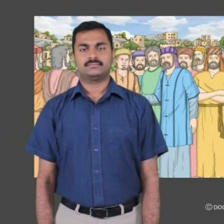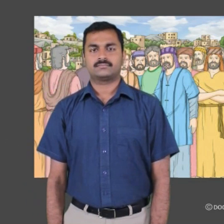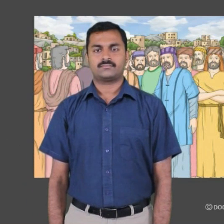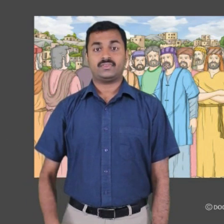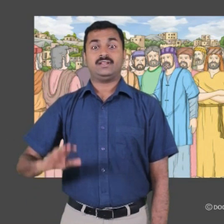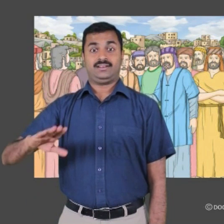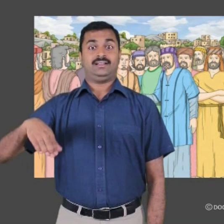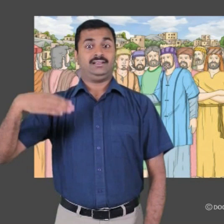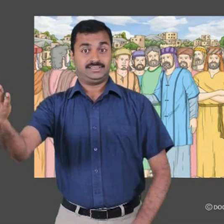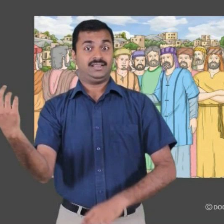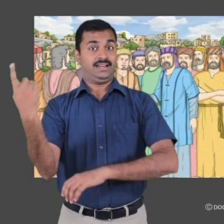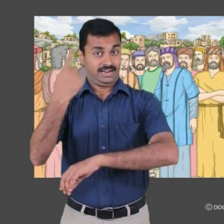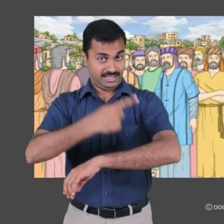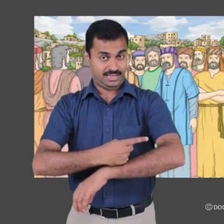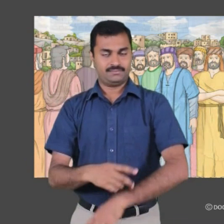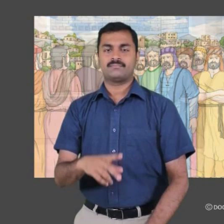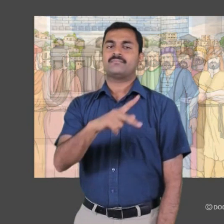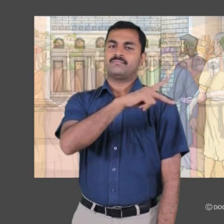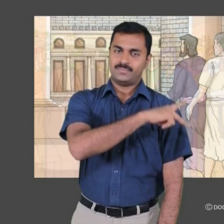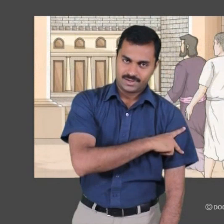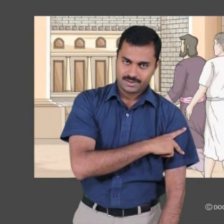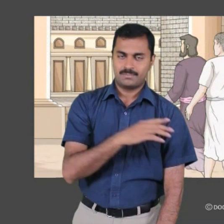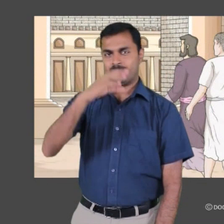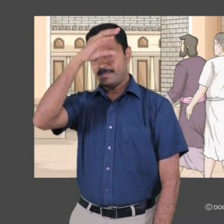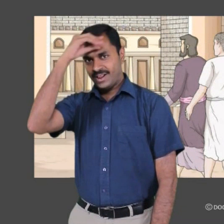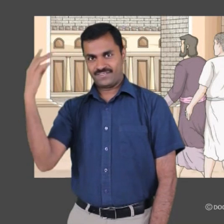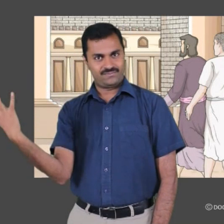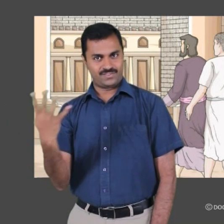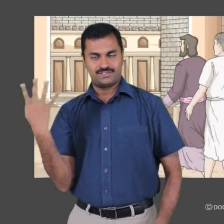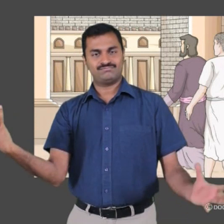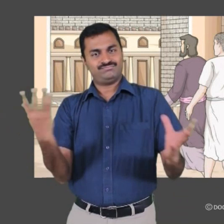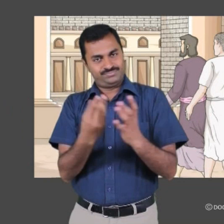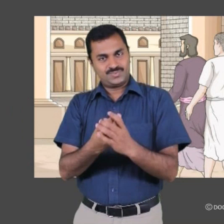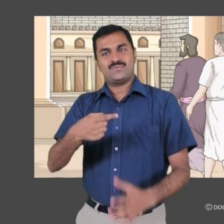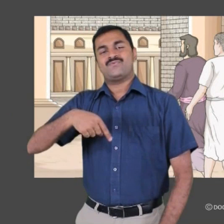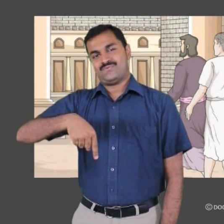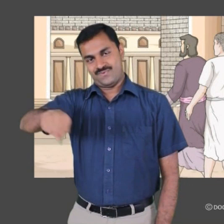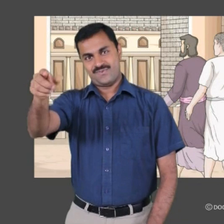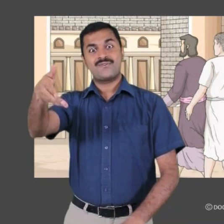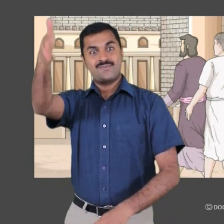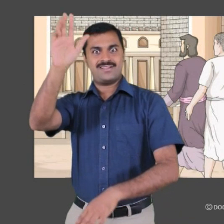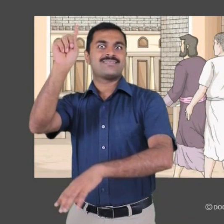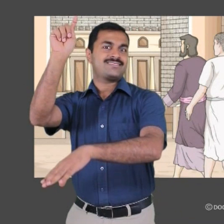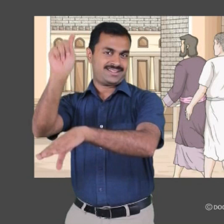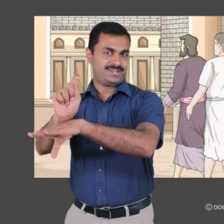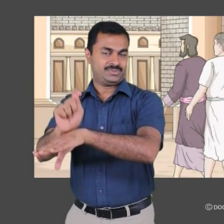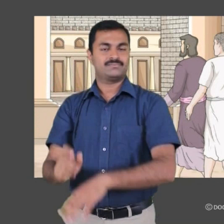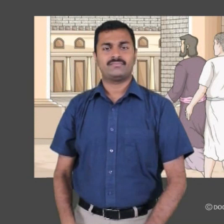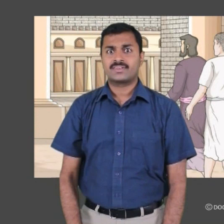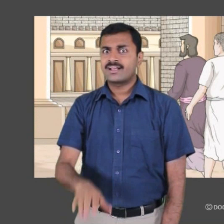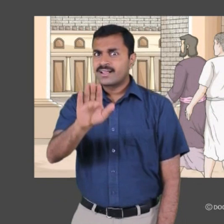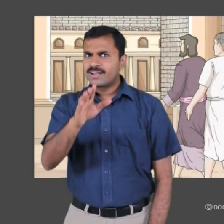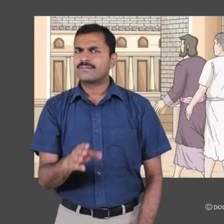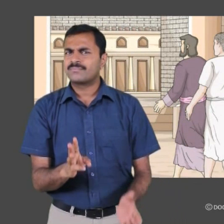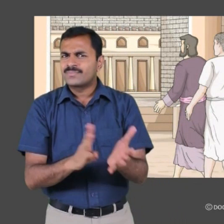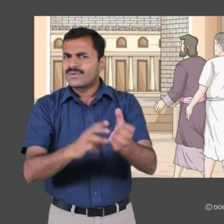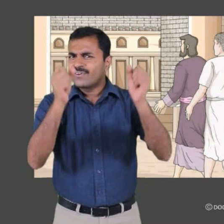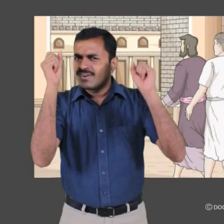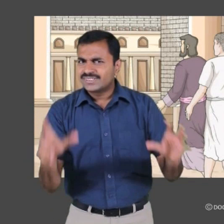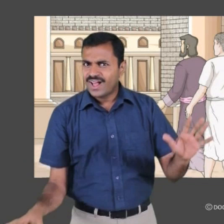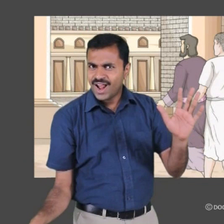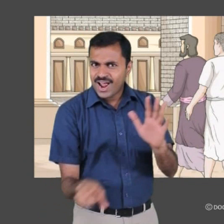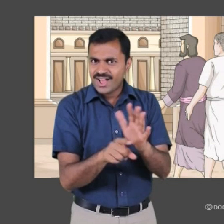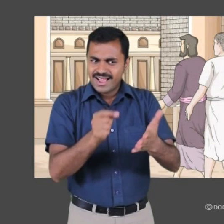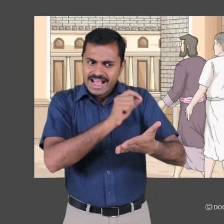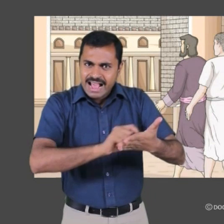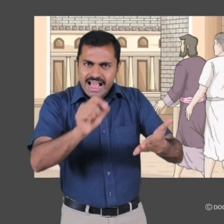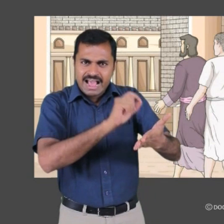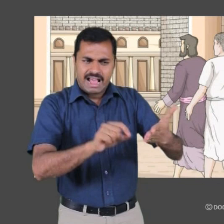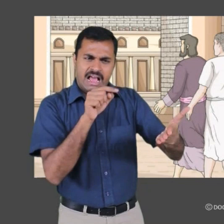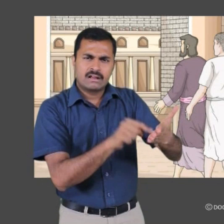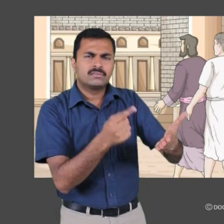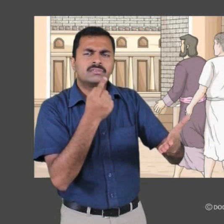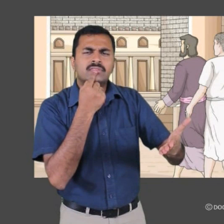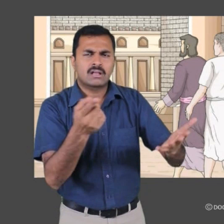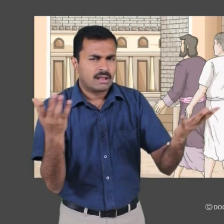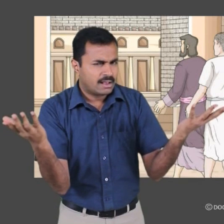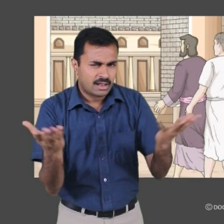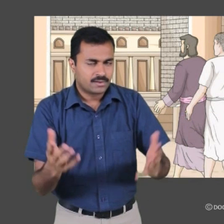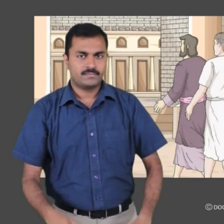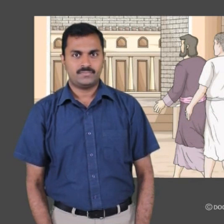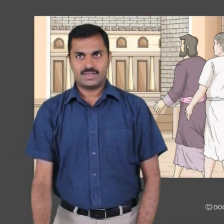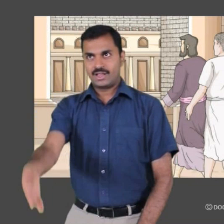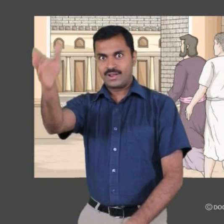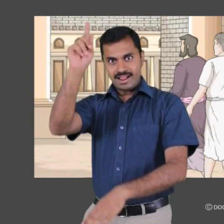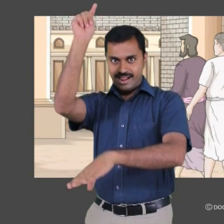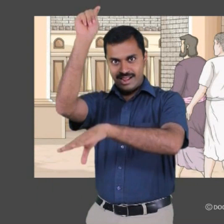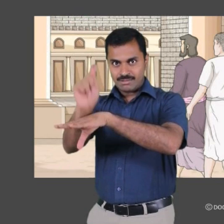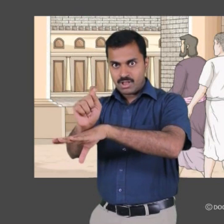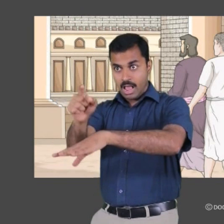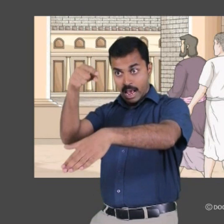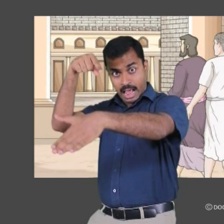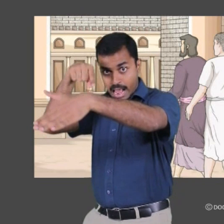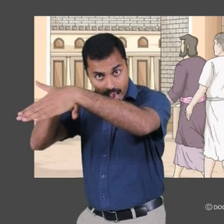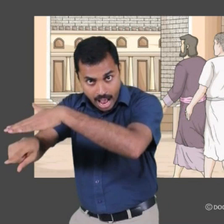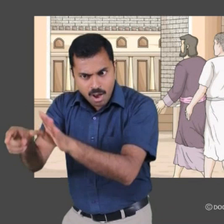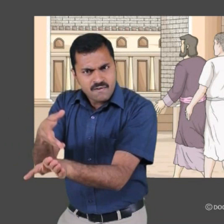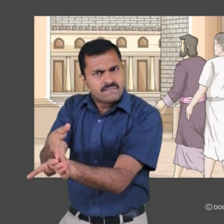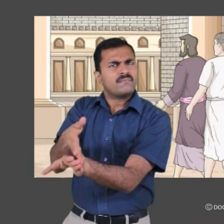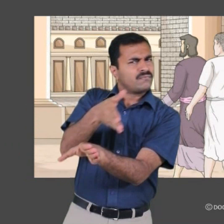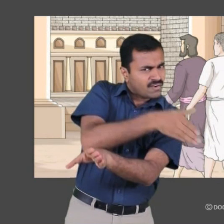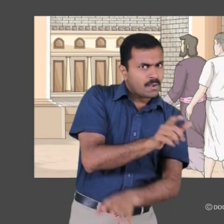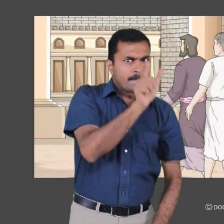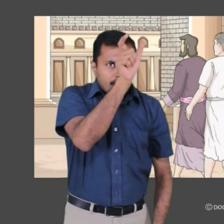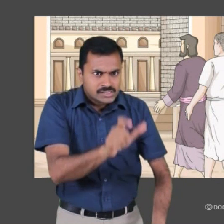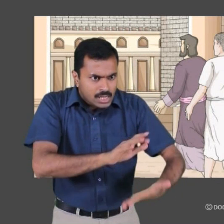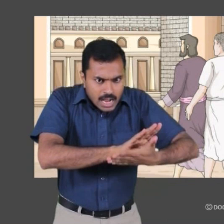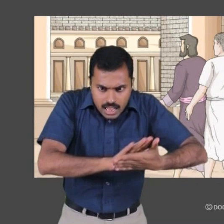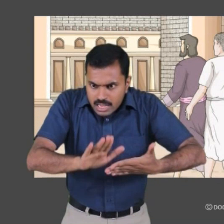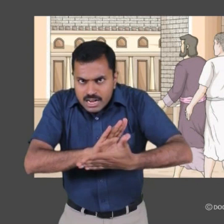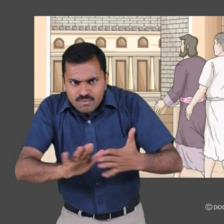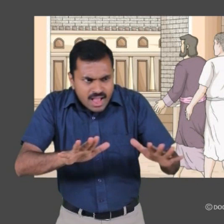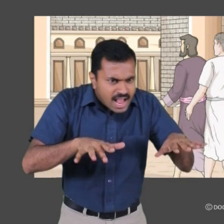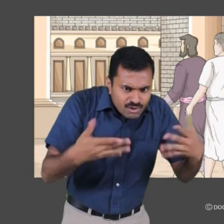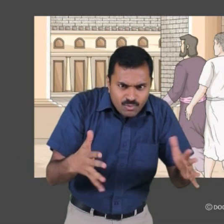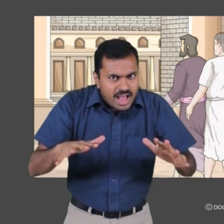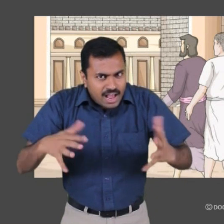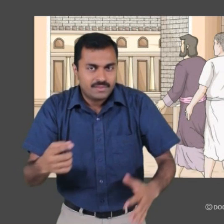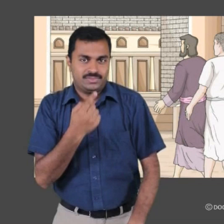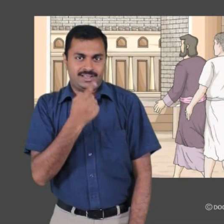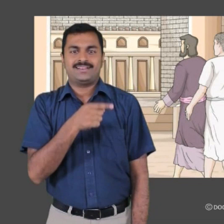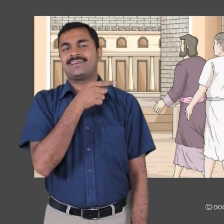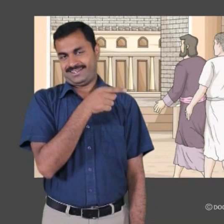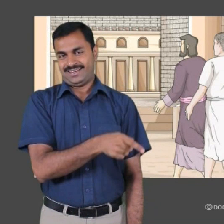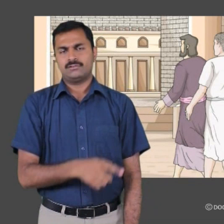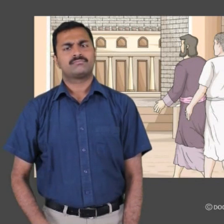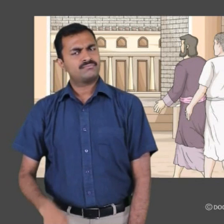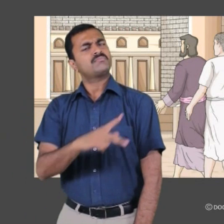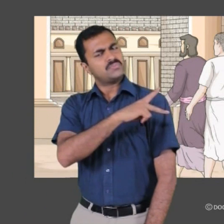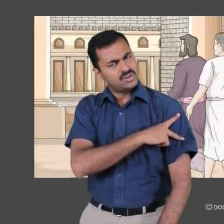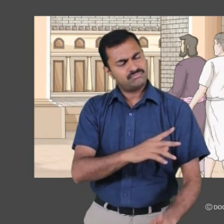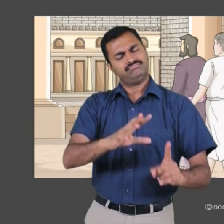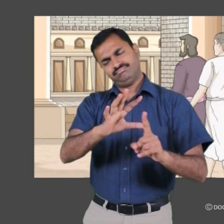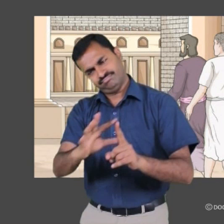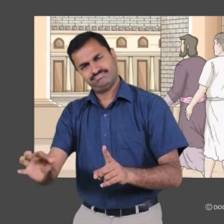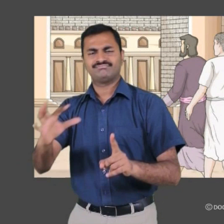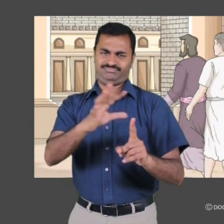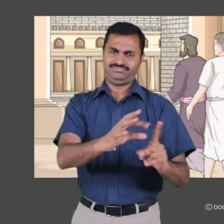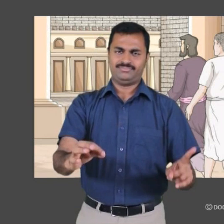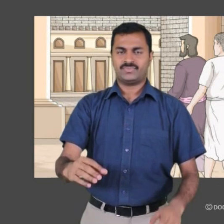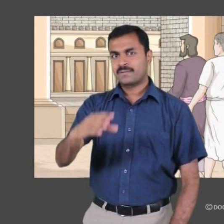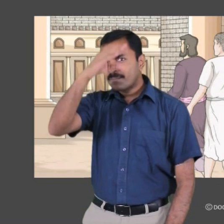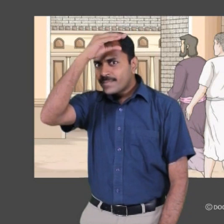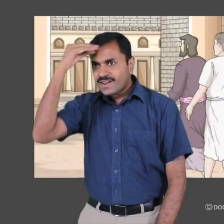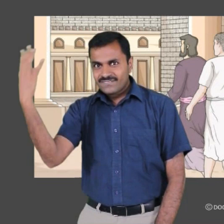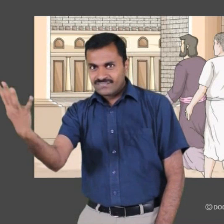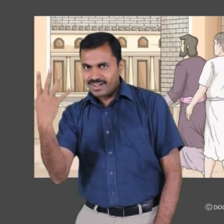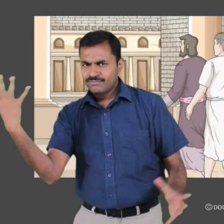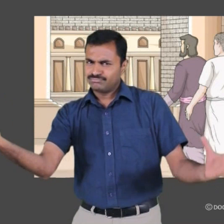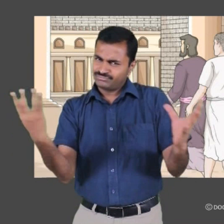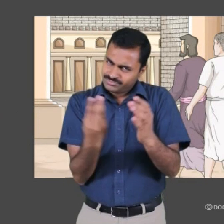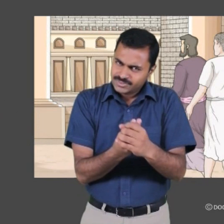There are four men with us who have taken a vow. Take these men, purify yourself along with them, and pay their expenses so they can have their heads shaved.